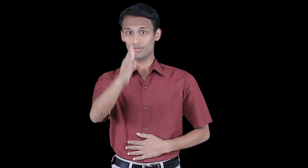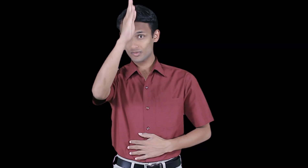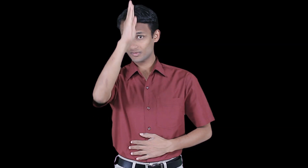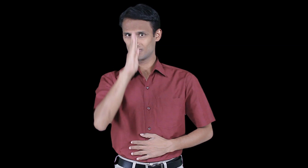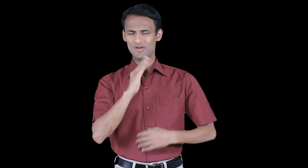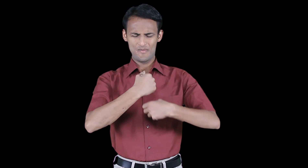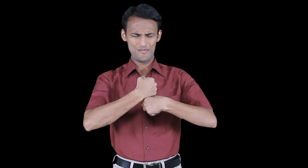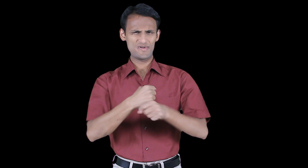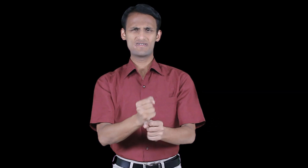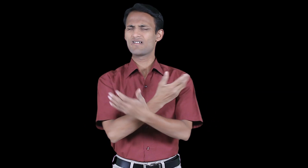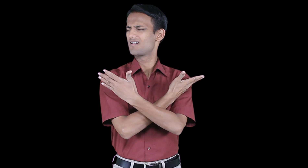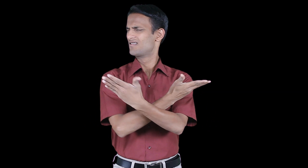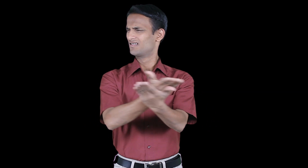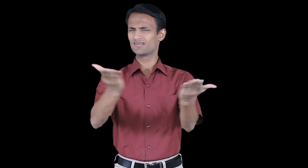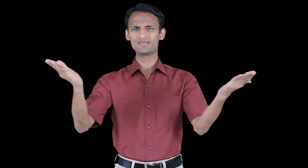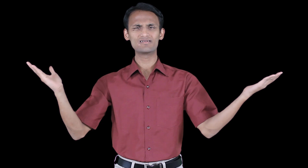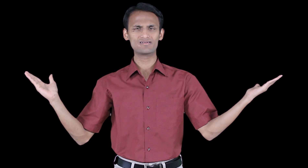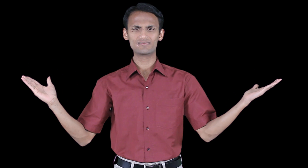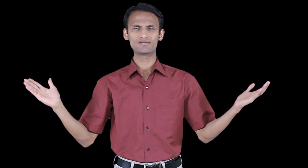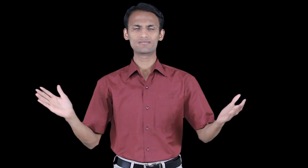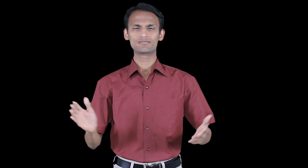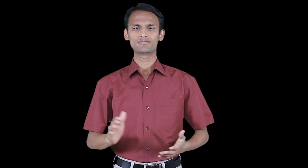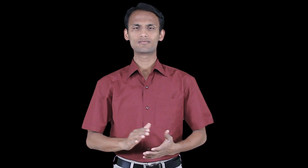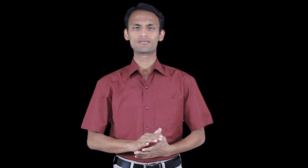God's creation (God made everything)